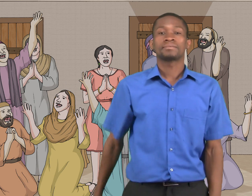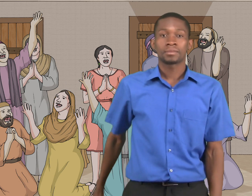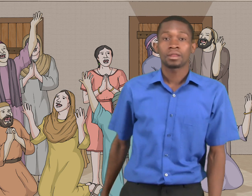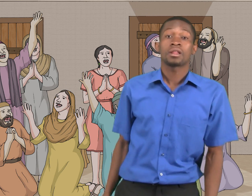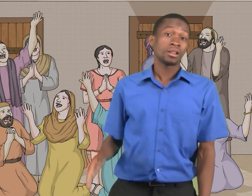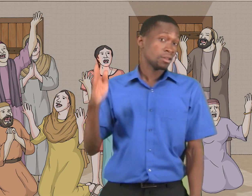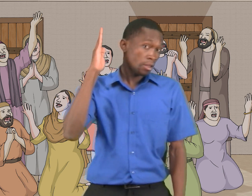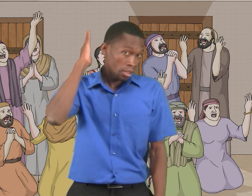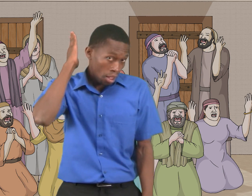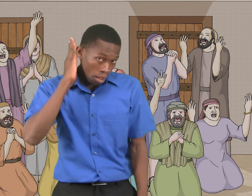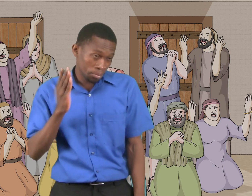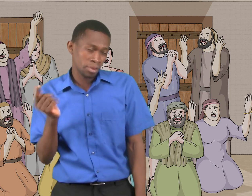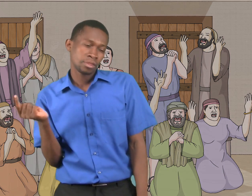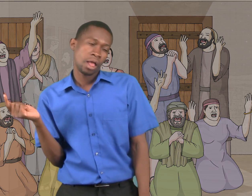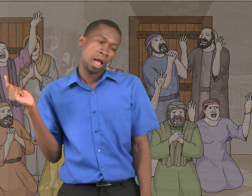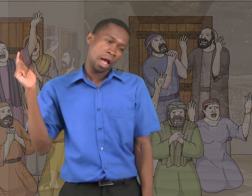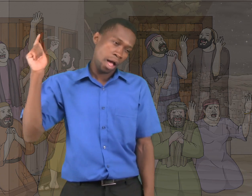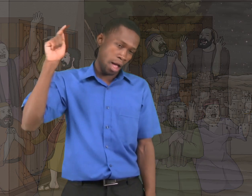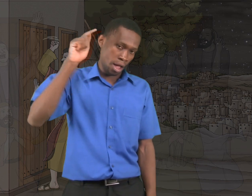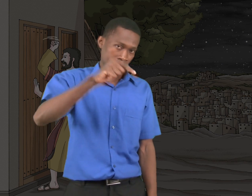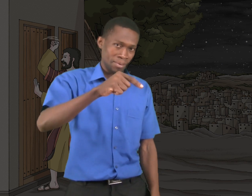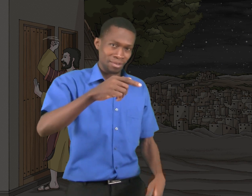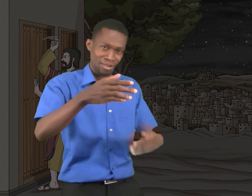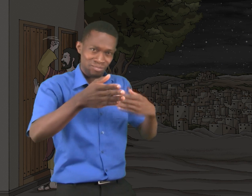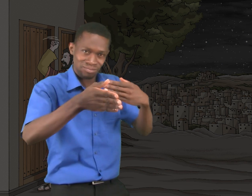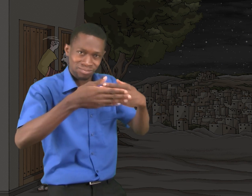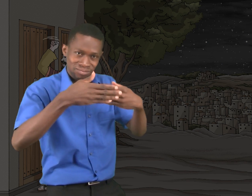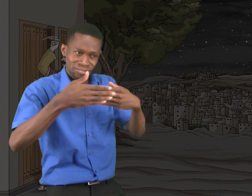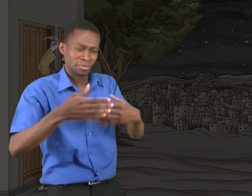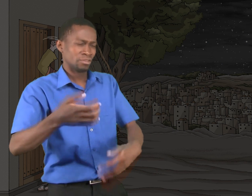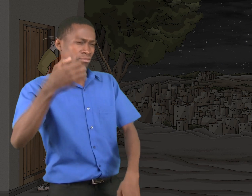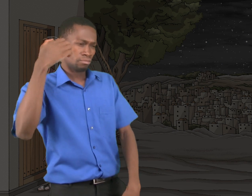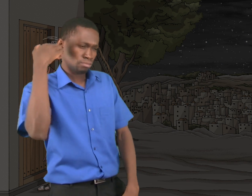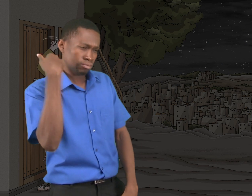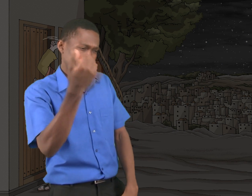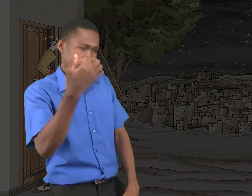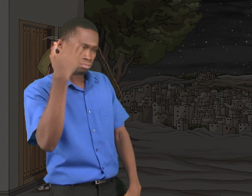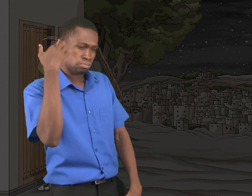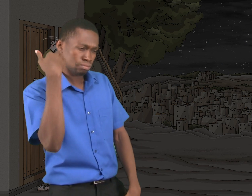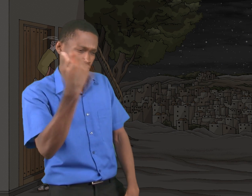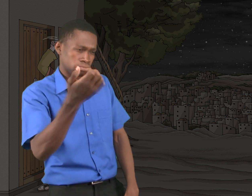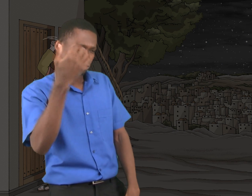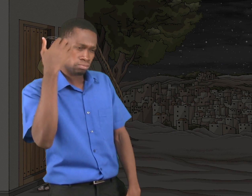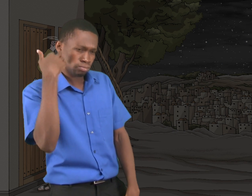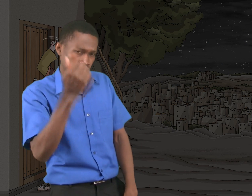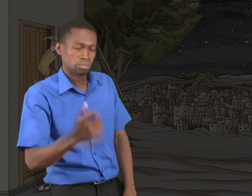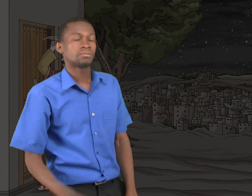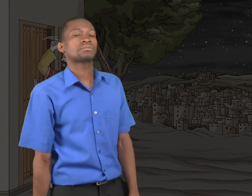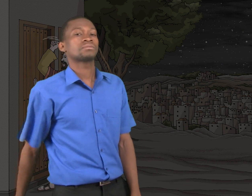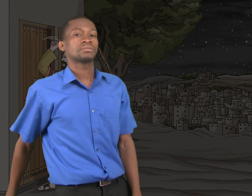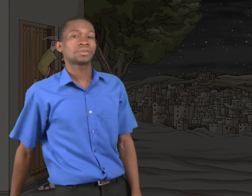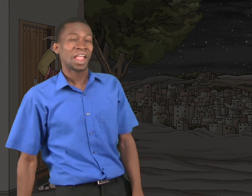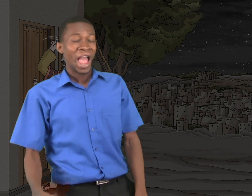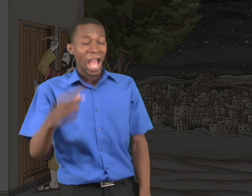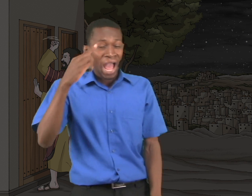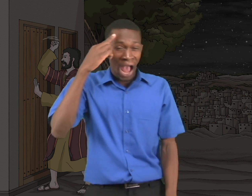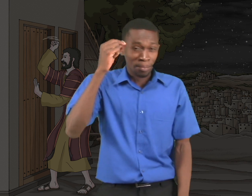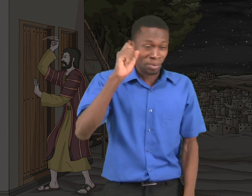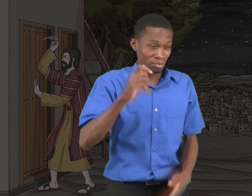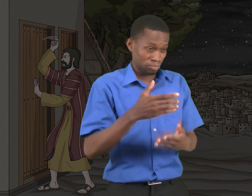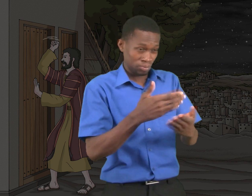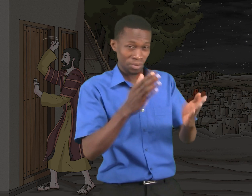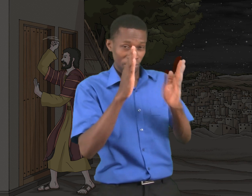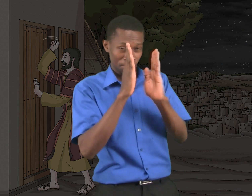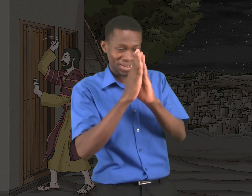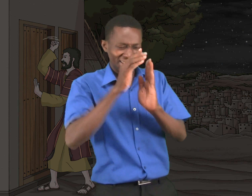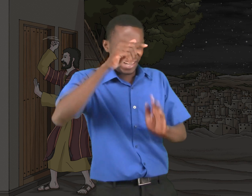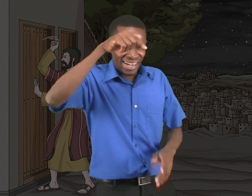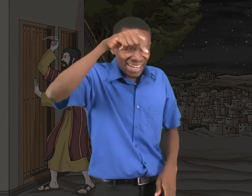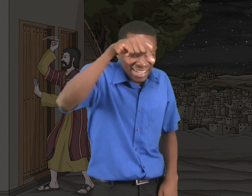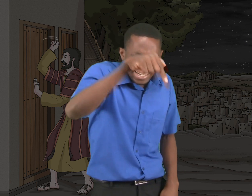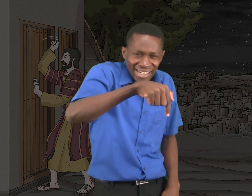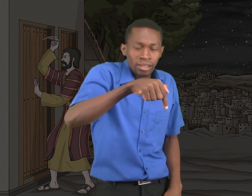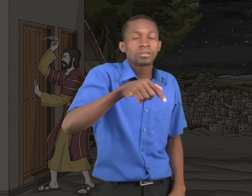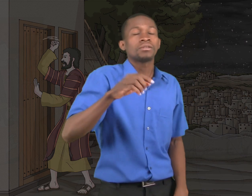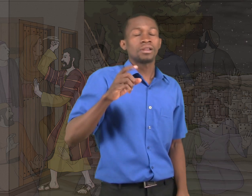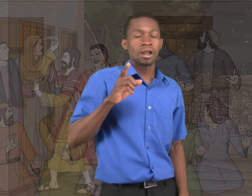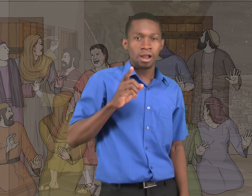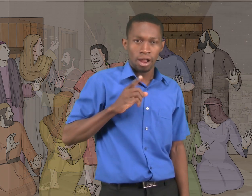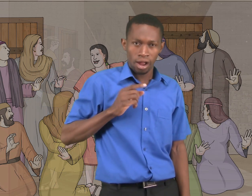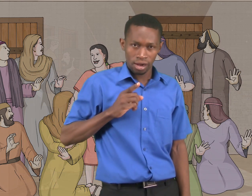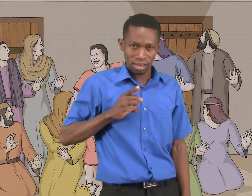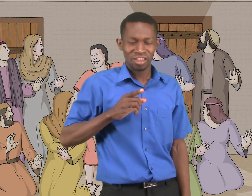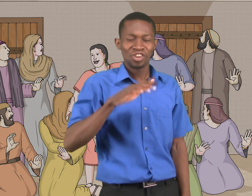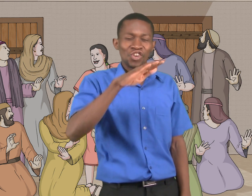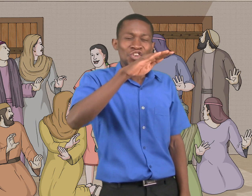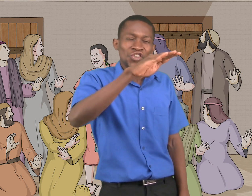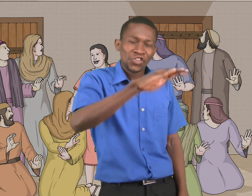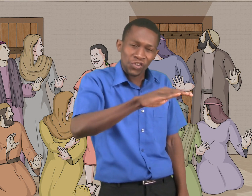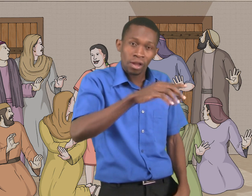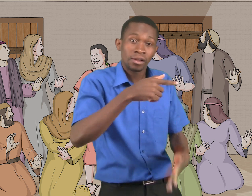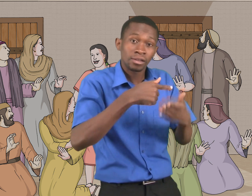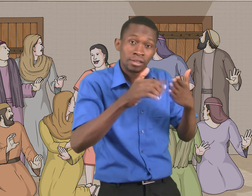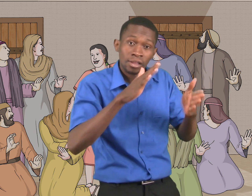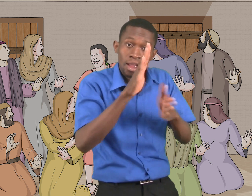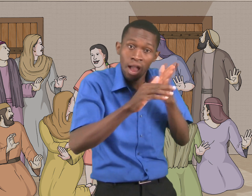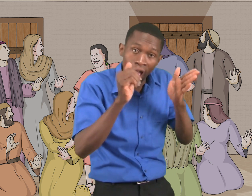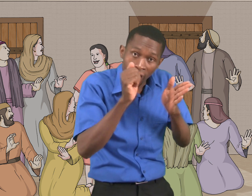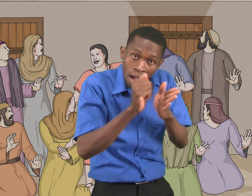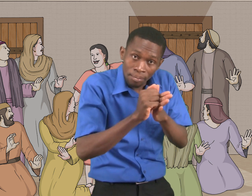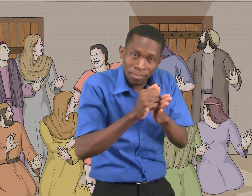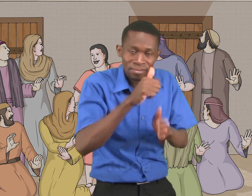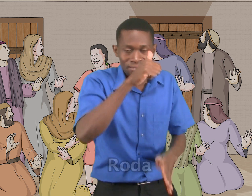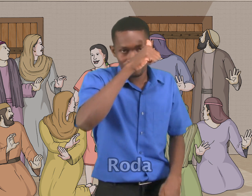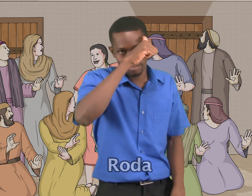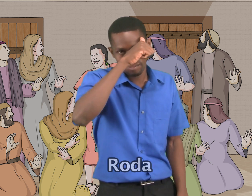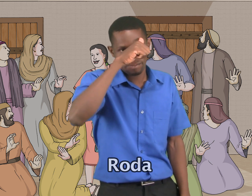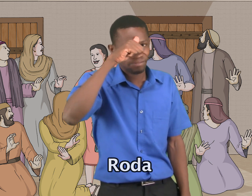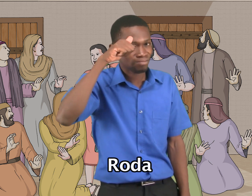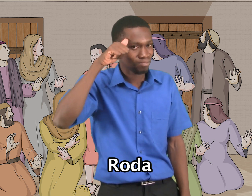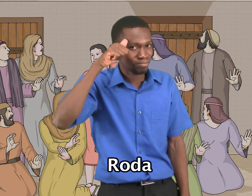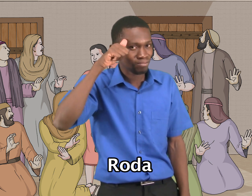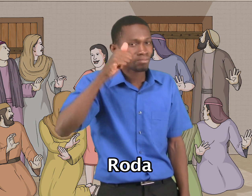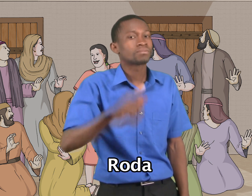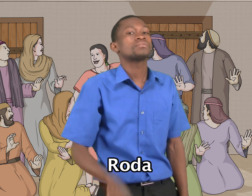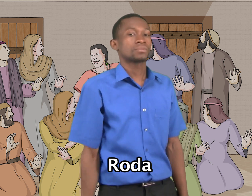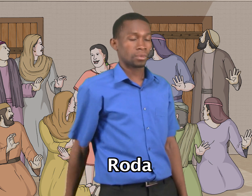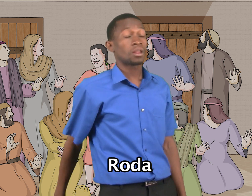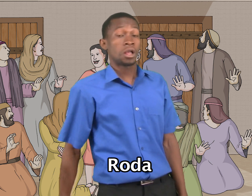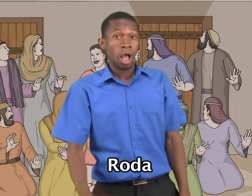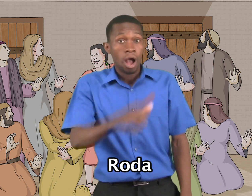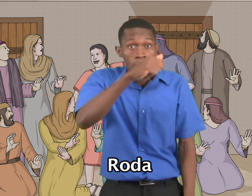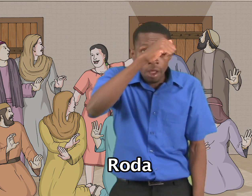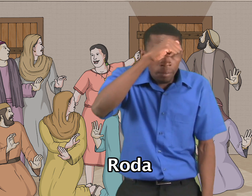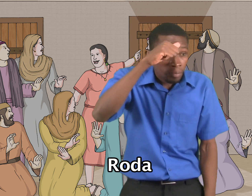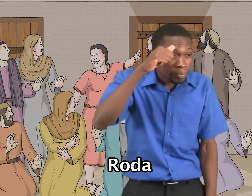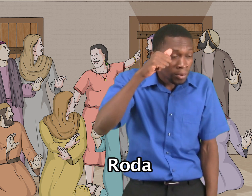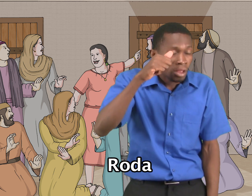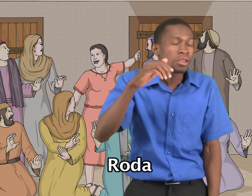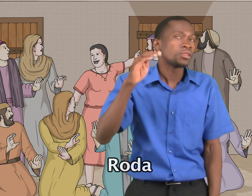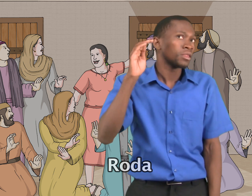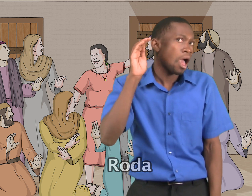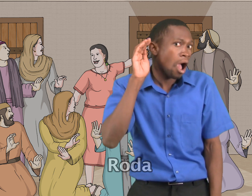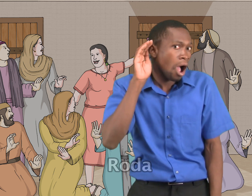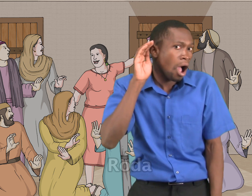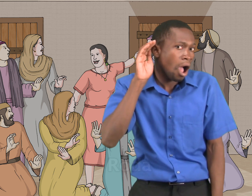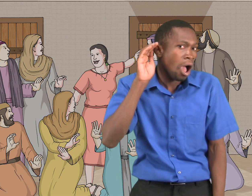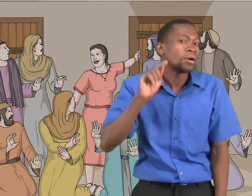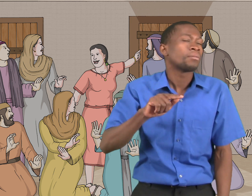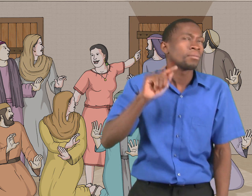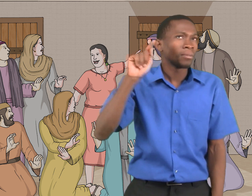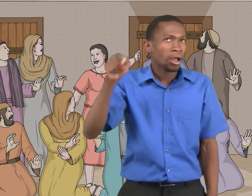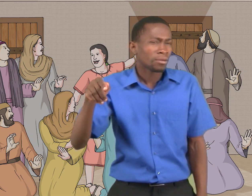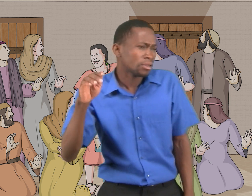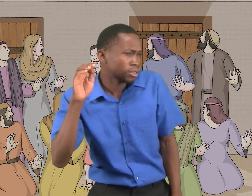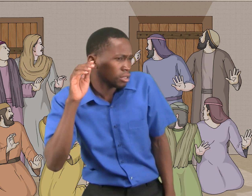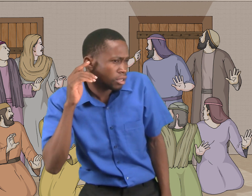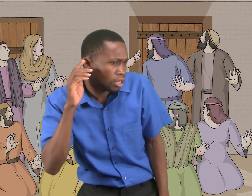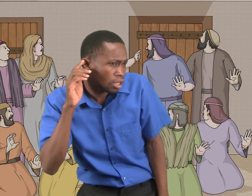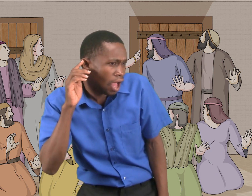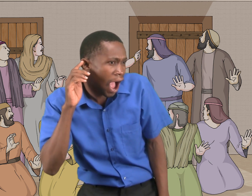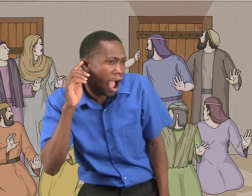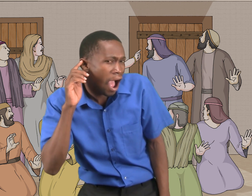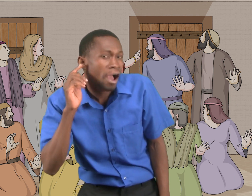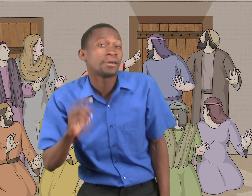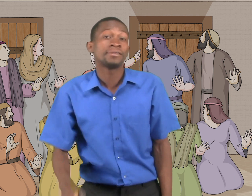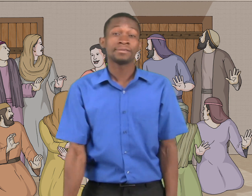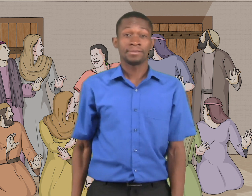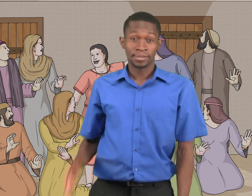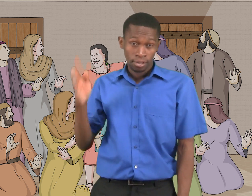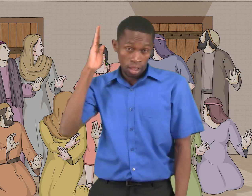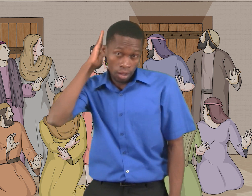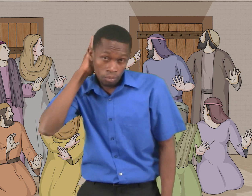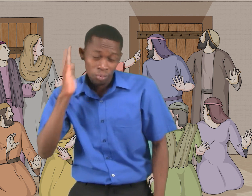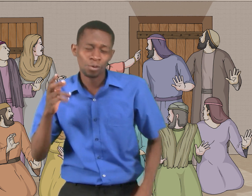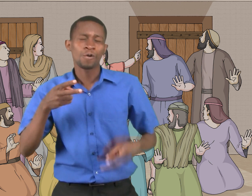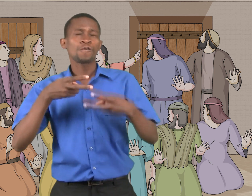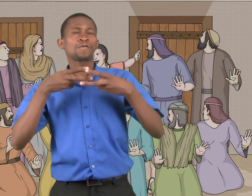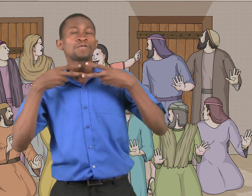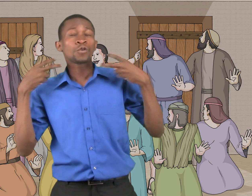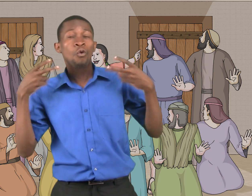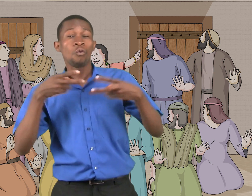He knocked at the outer gate, and a servant girl named Rhoda came to answer it.